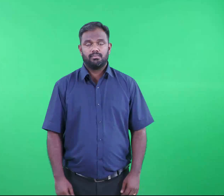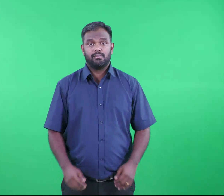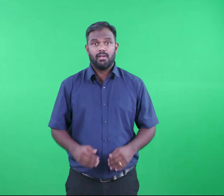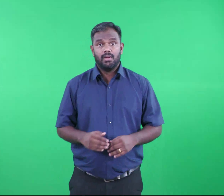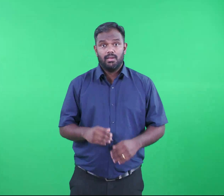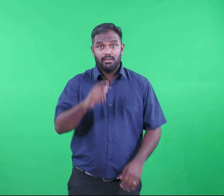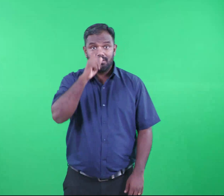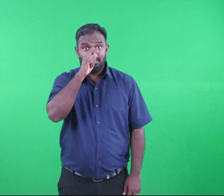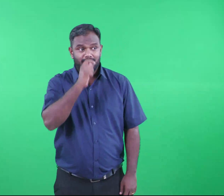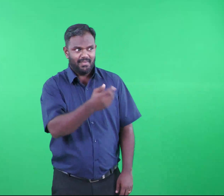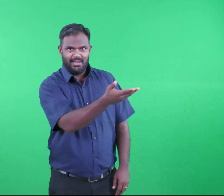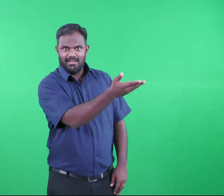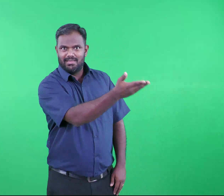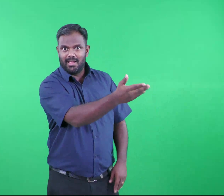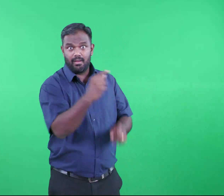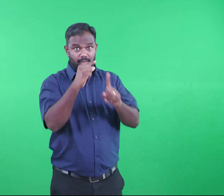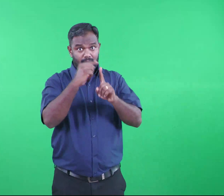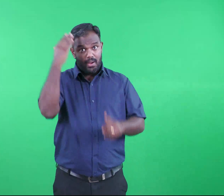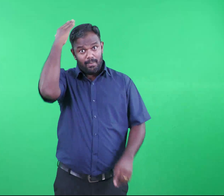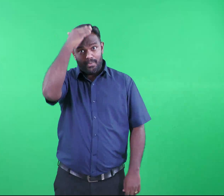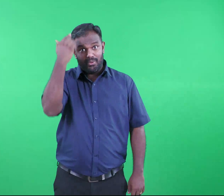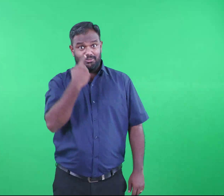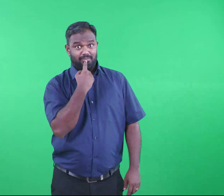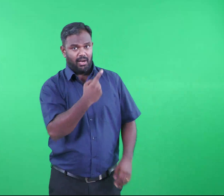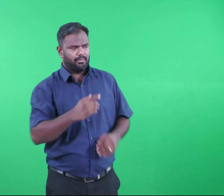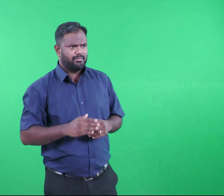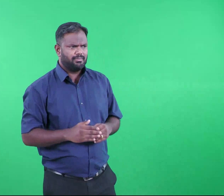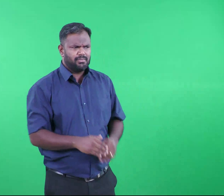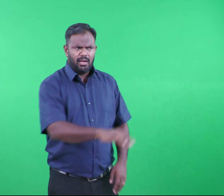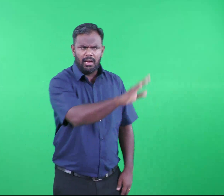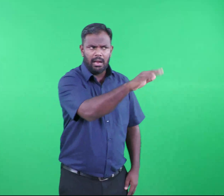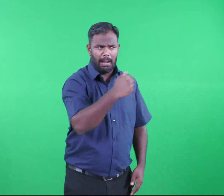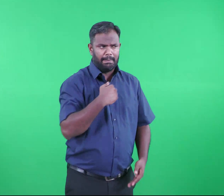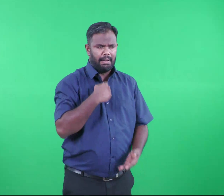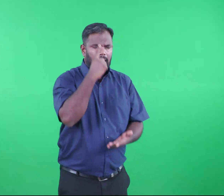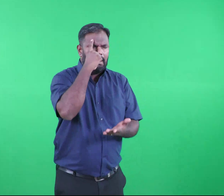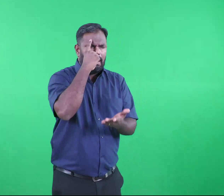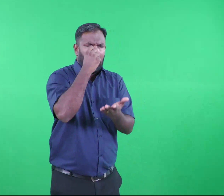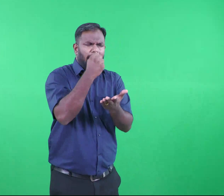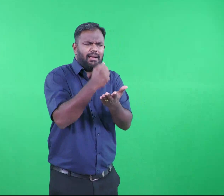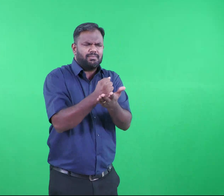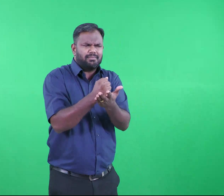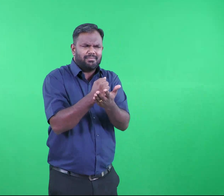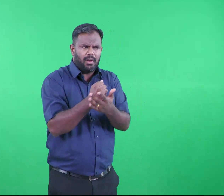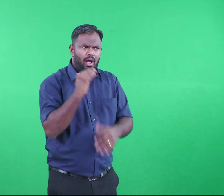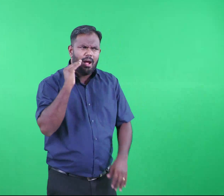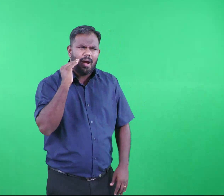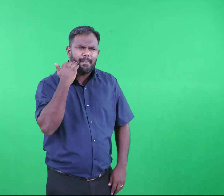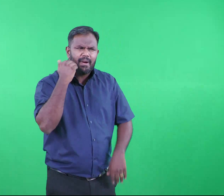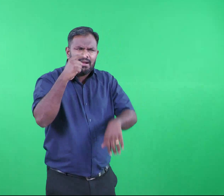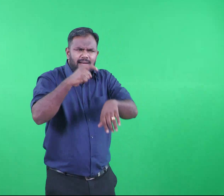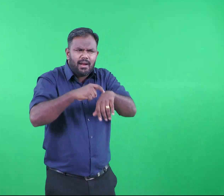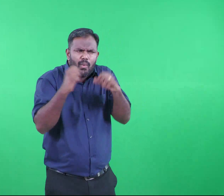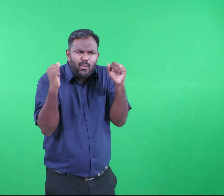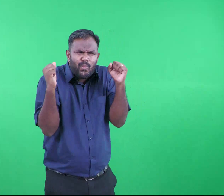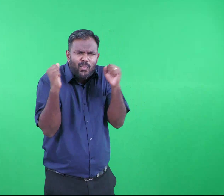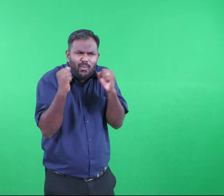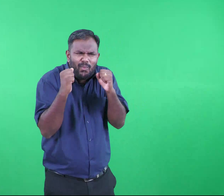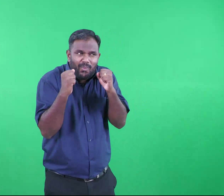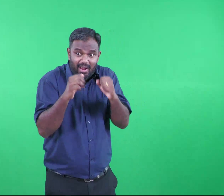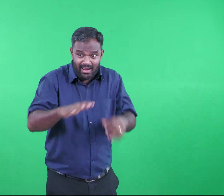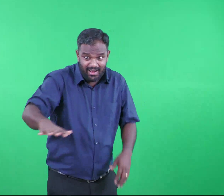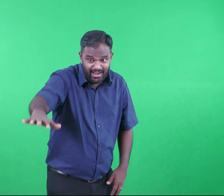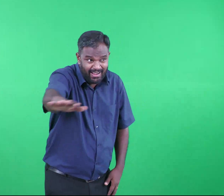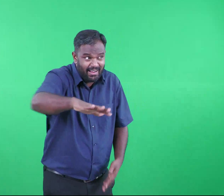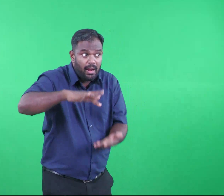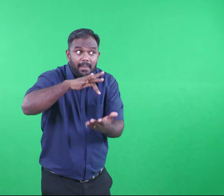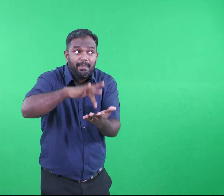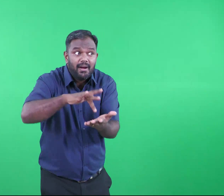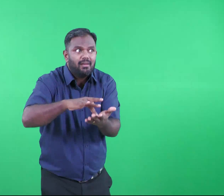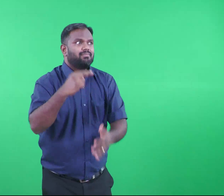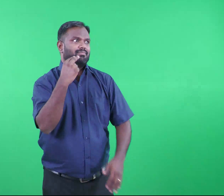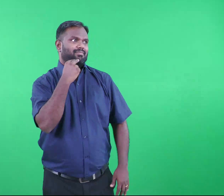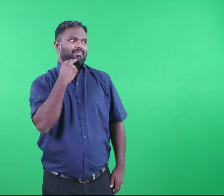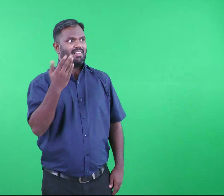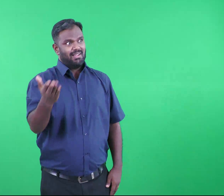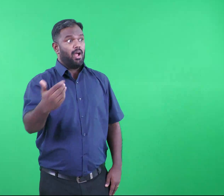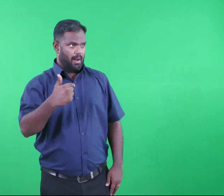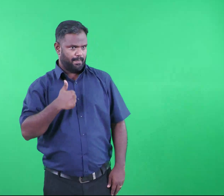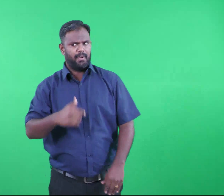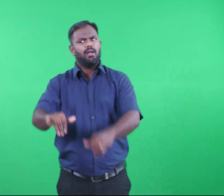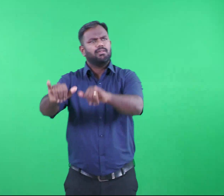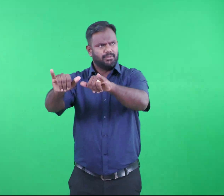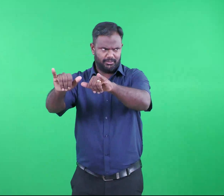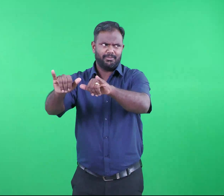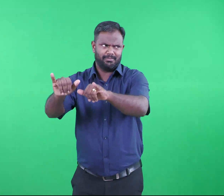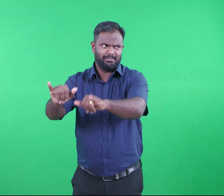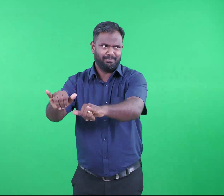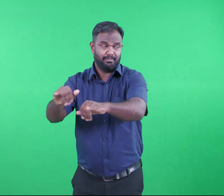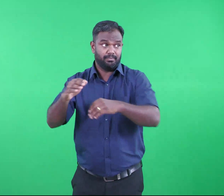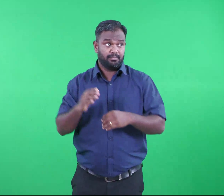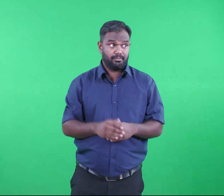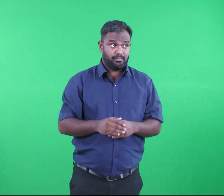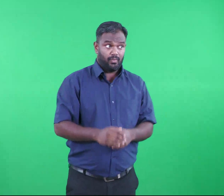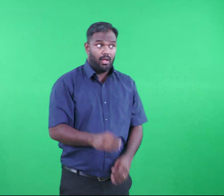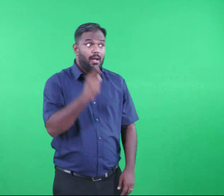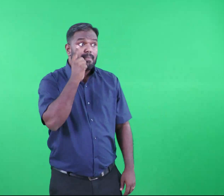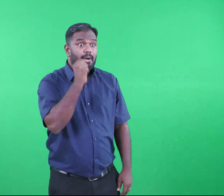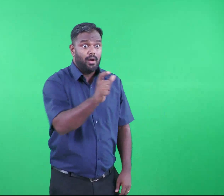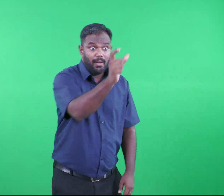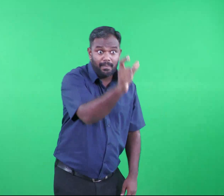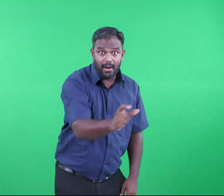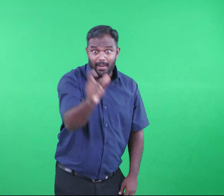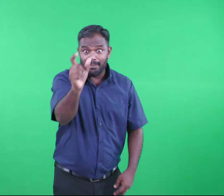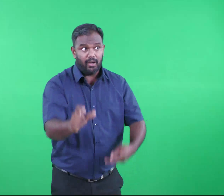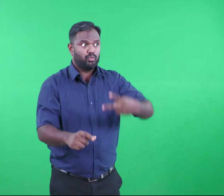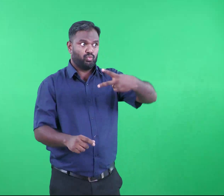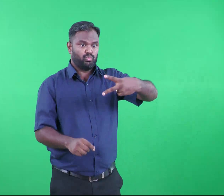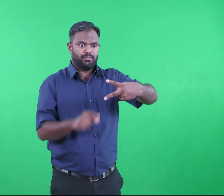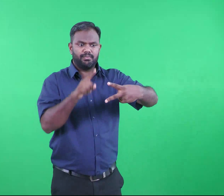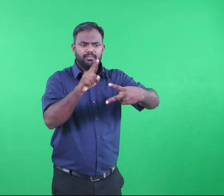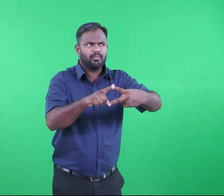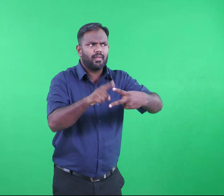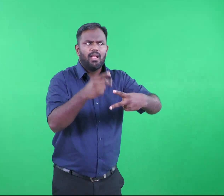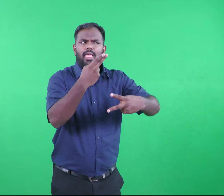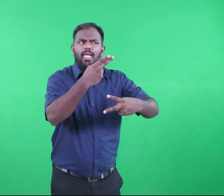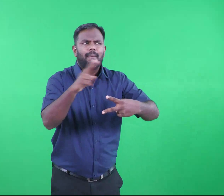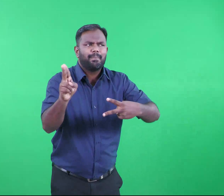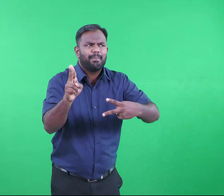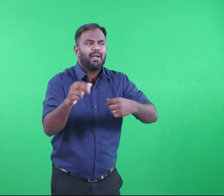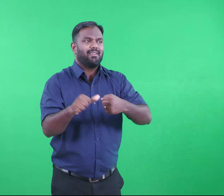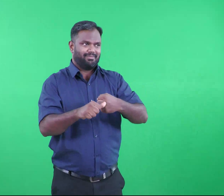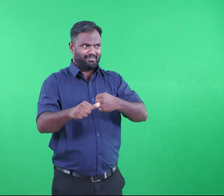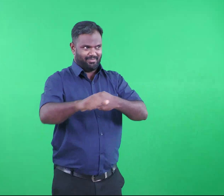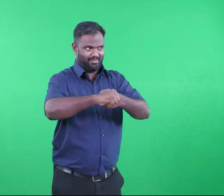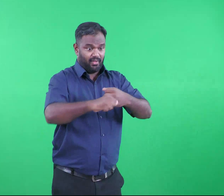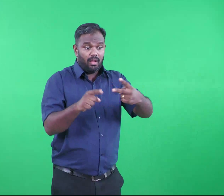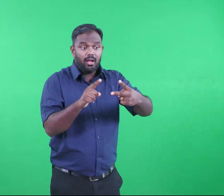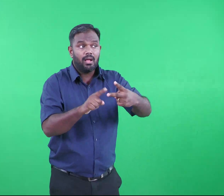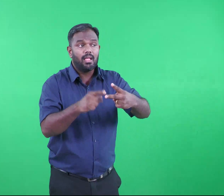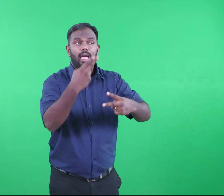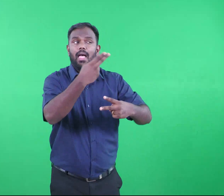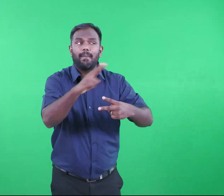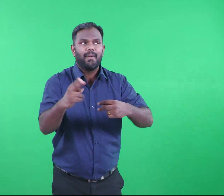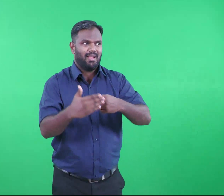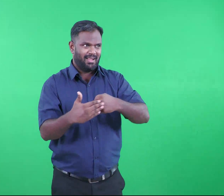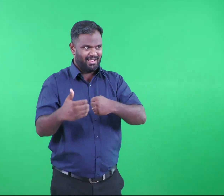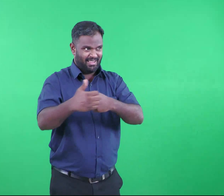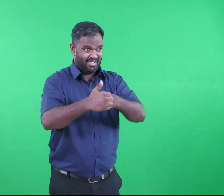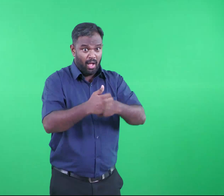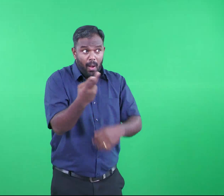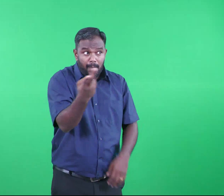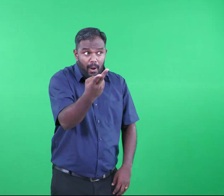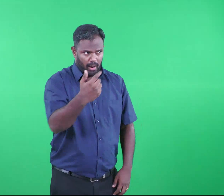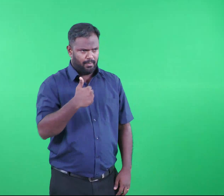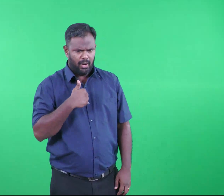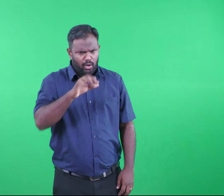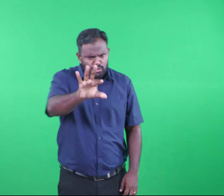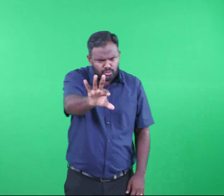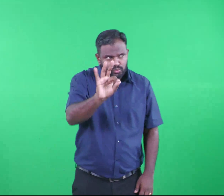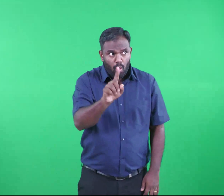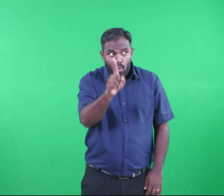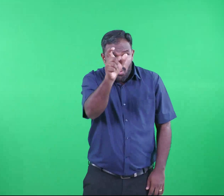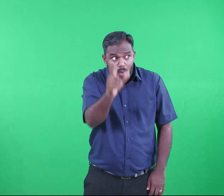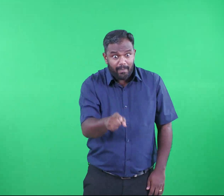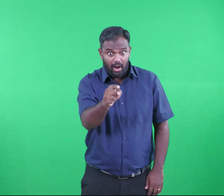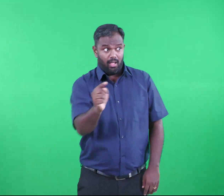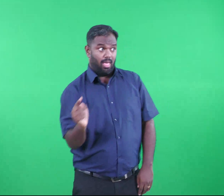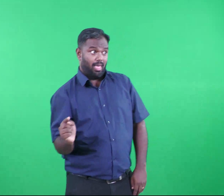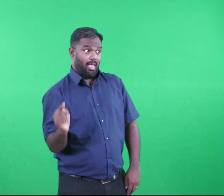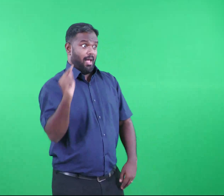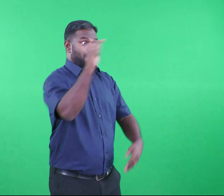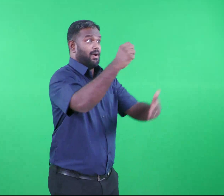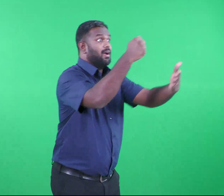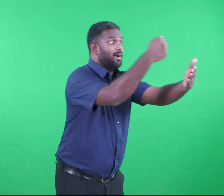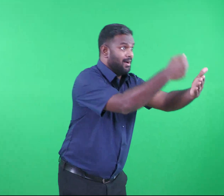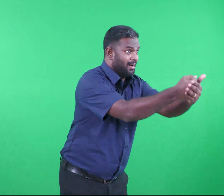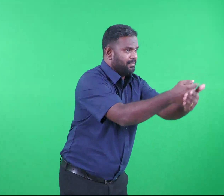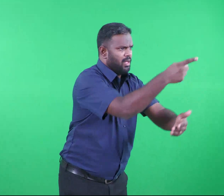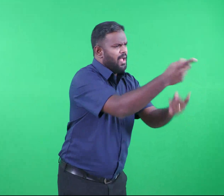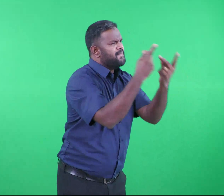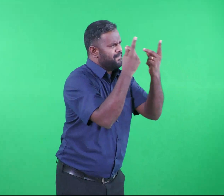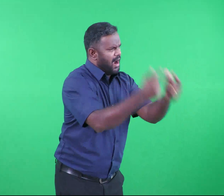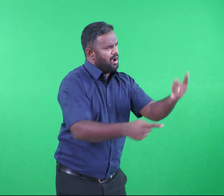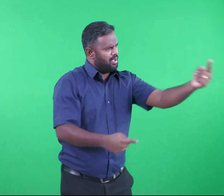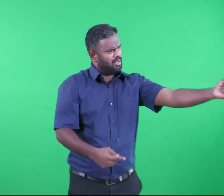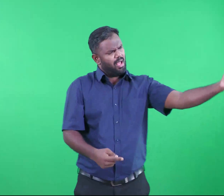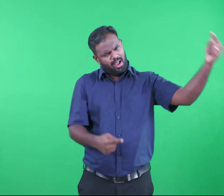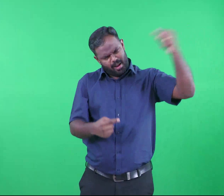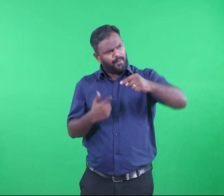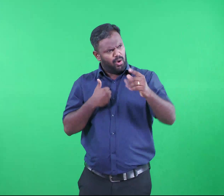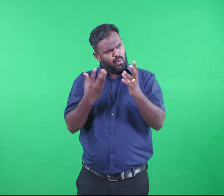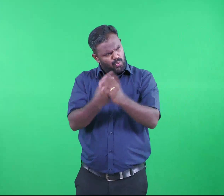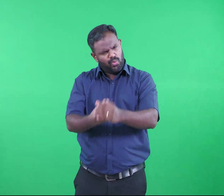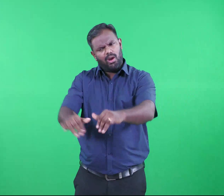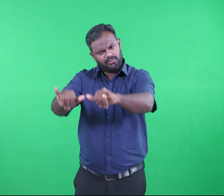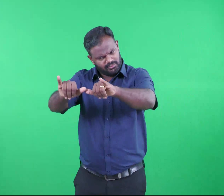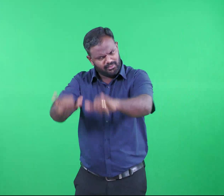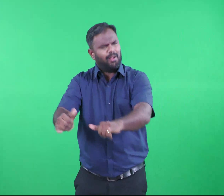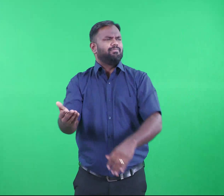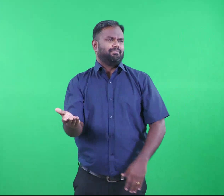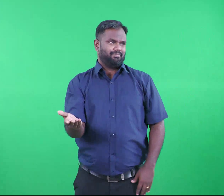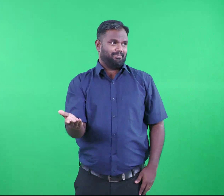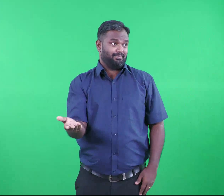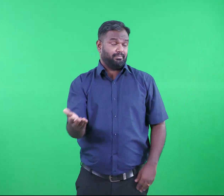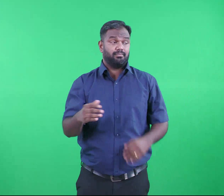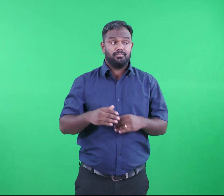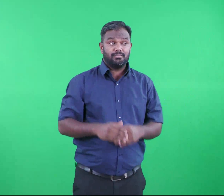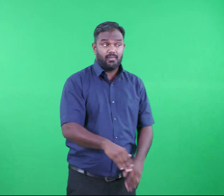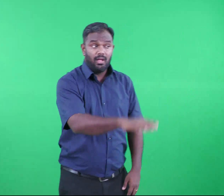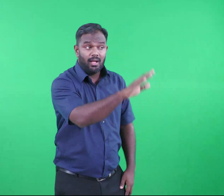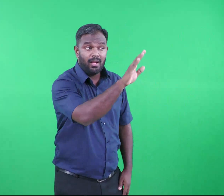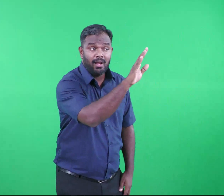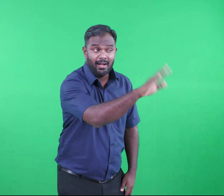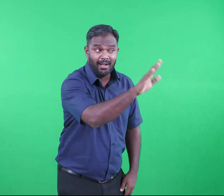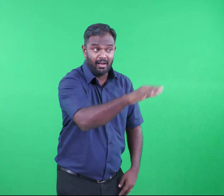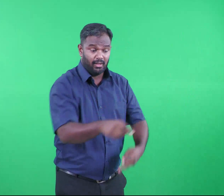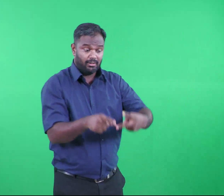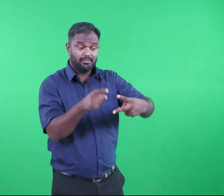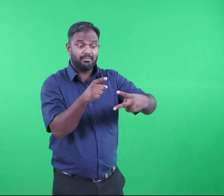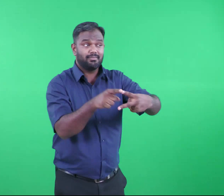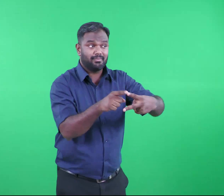As soon as I send Artemas or Tychicus to you, make every effort to come to me at Nicopolis, because I have decided to winter there.